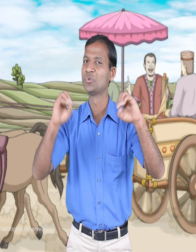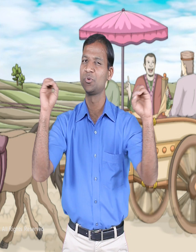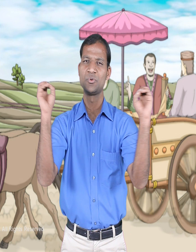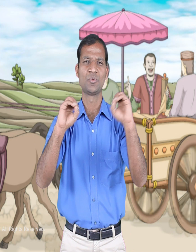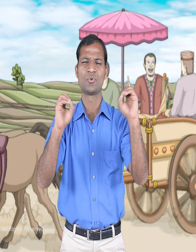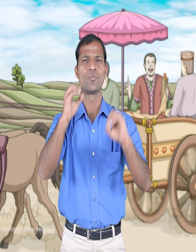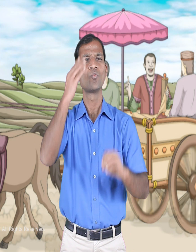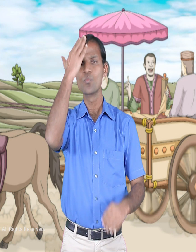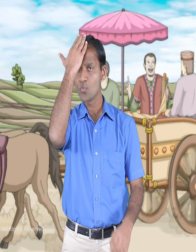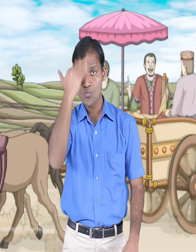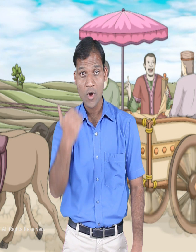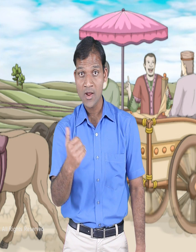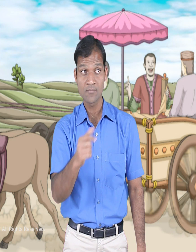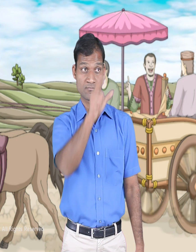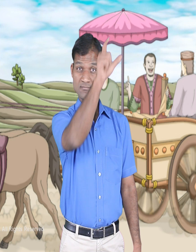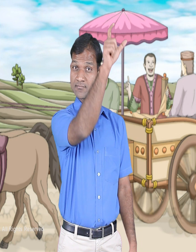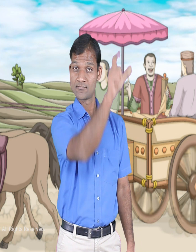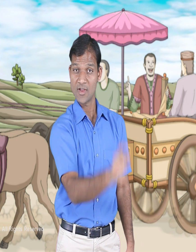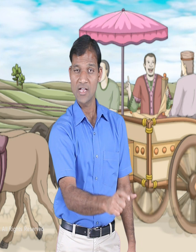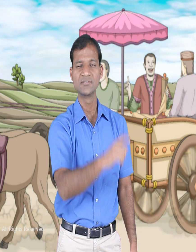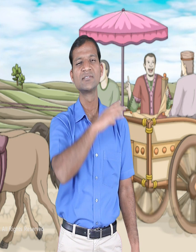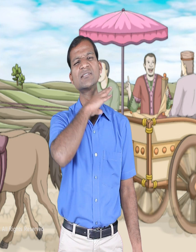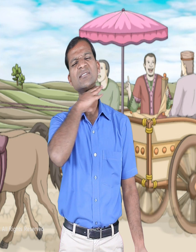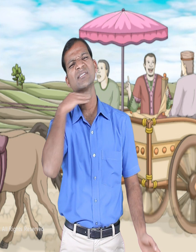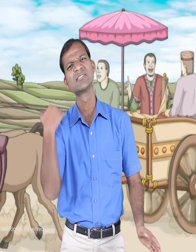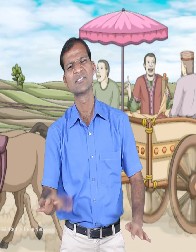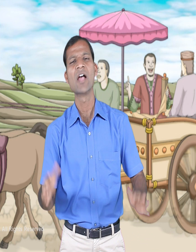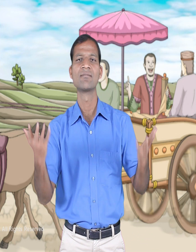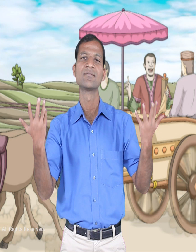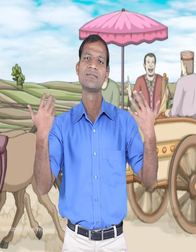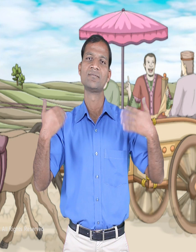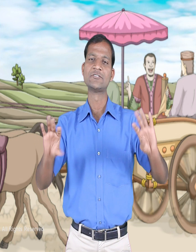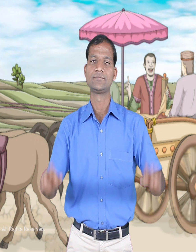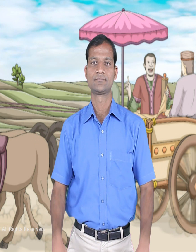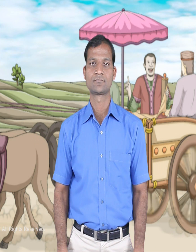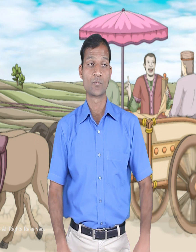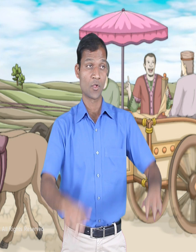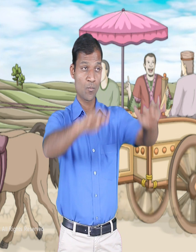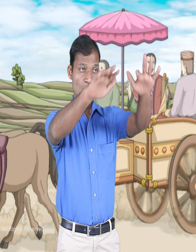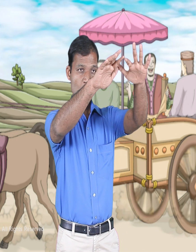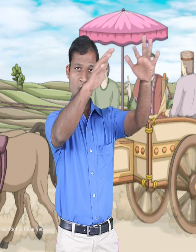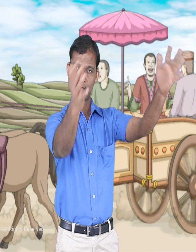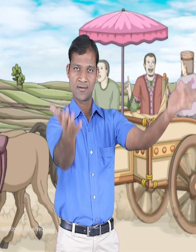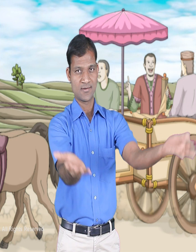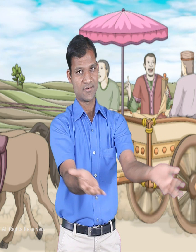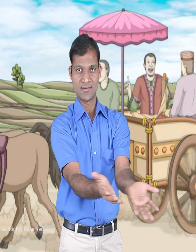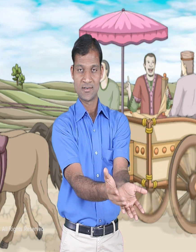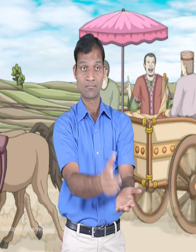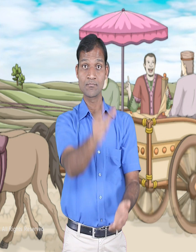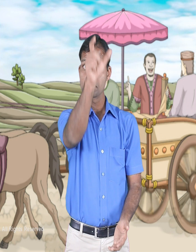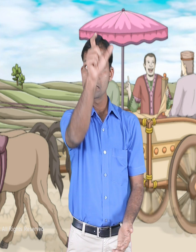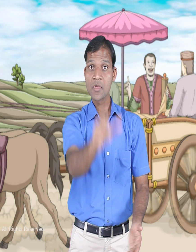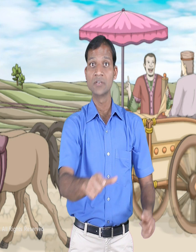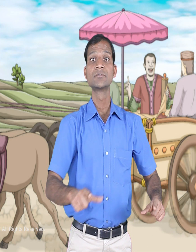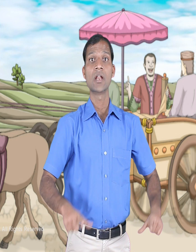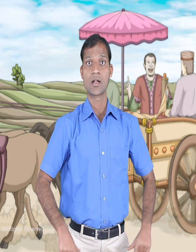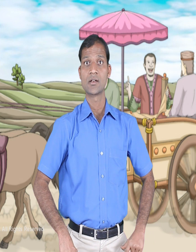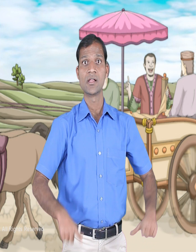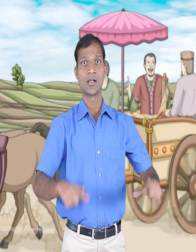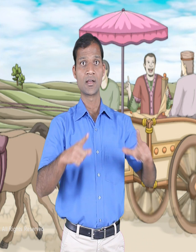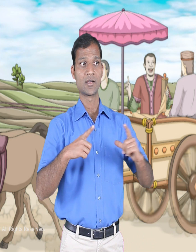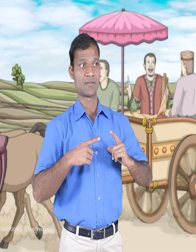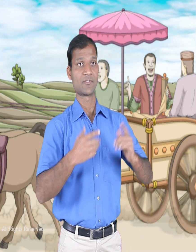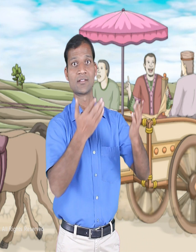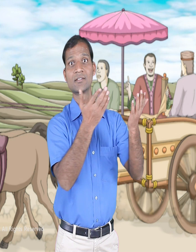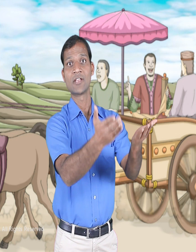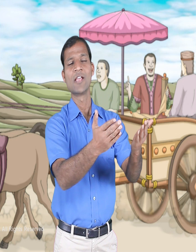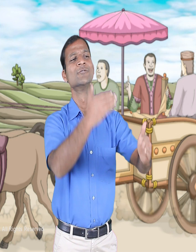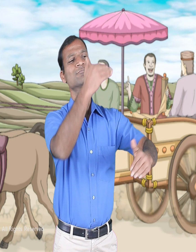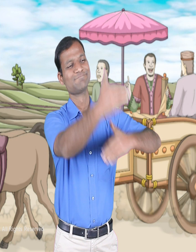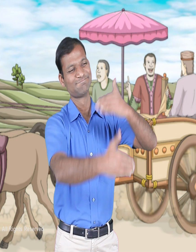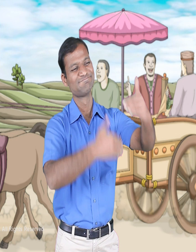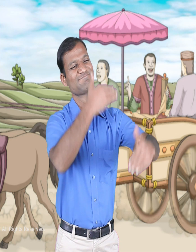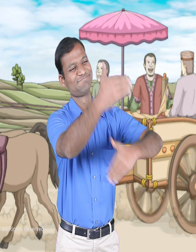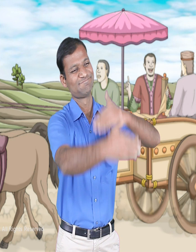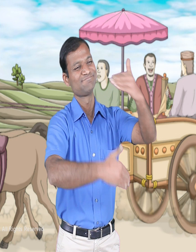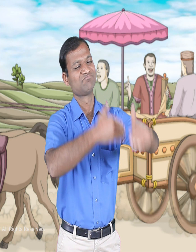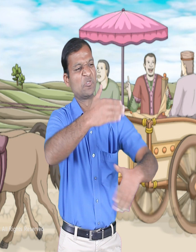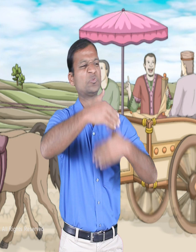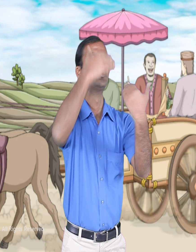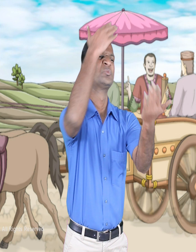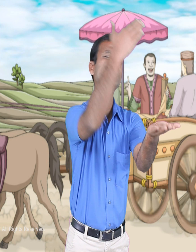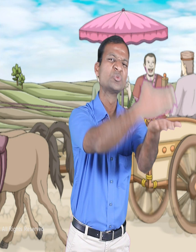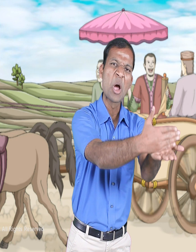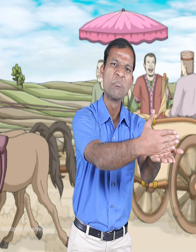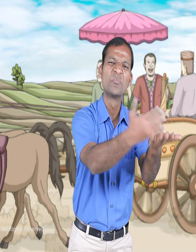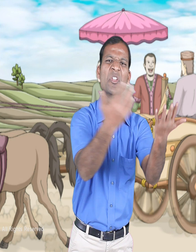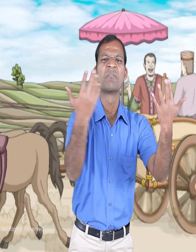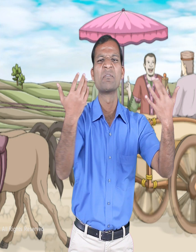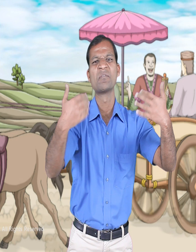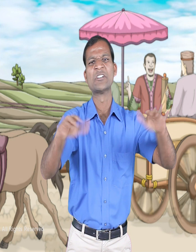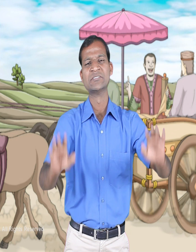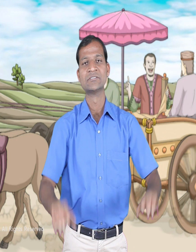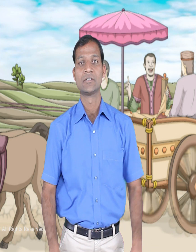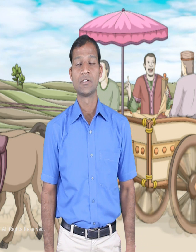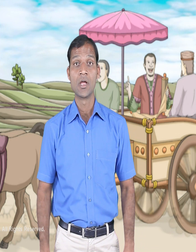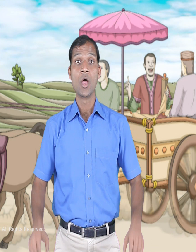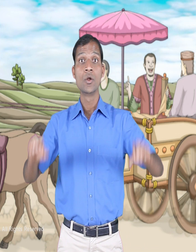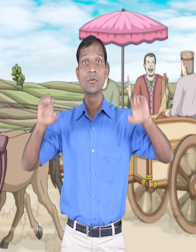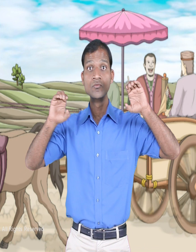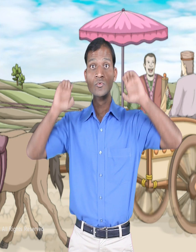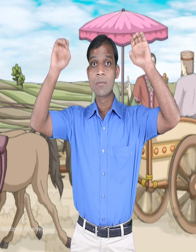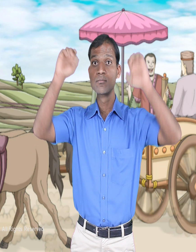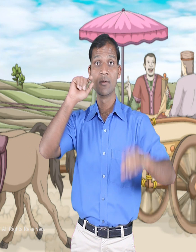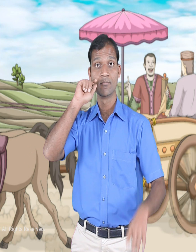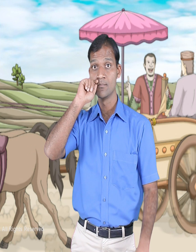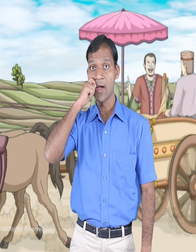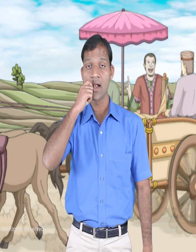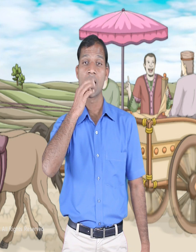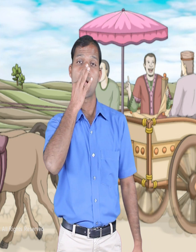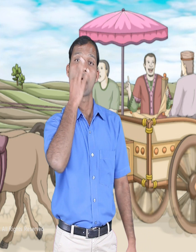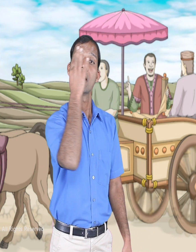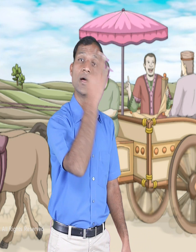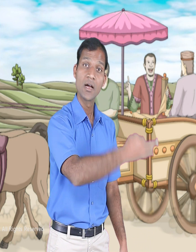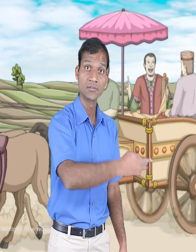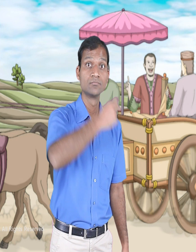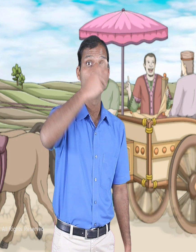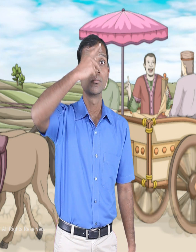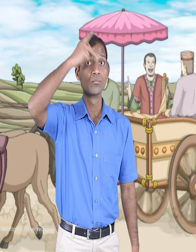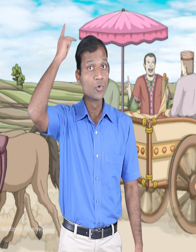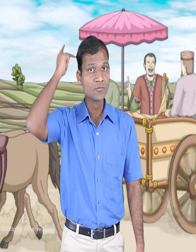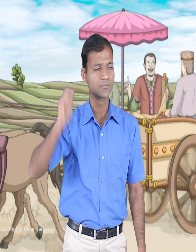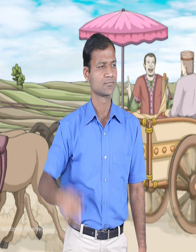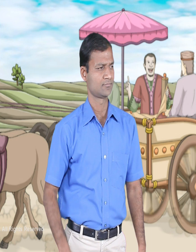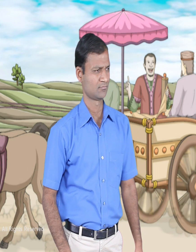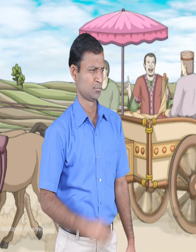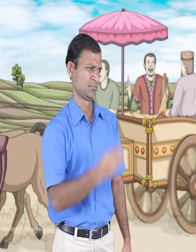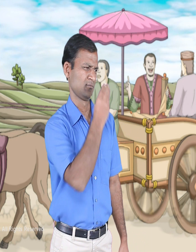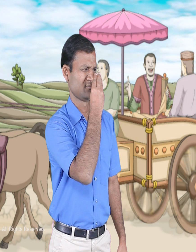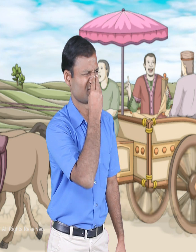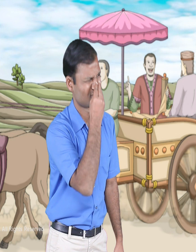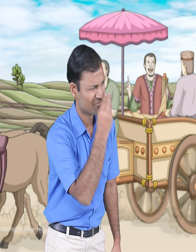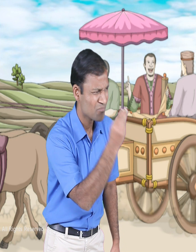For His life was removed from the earth.”